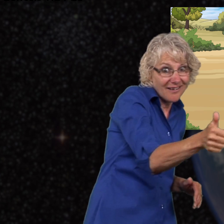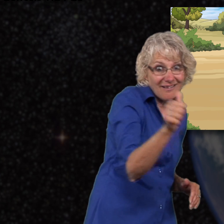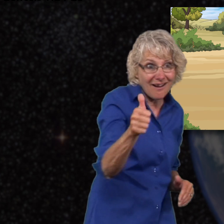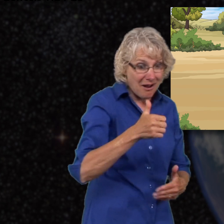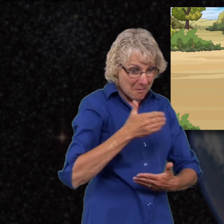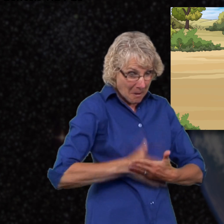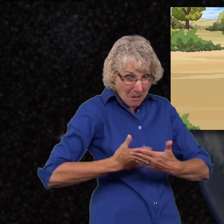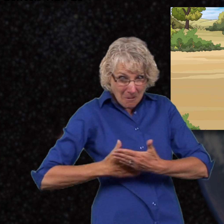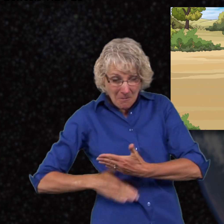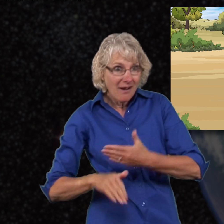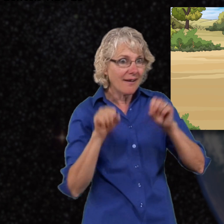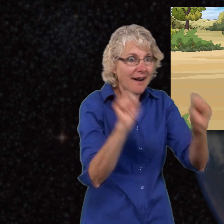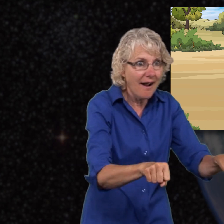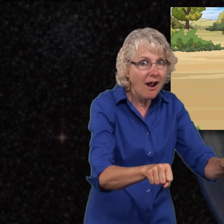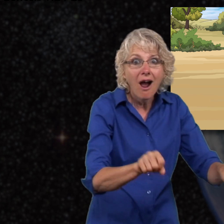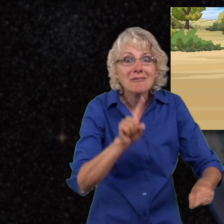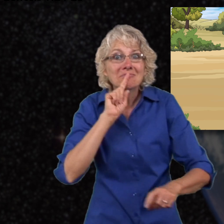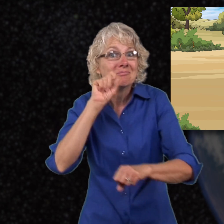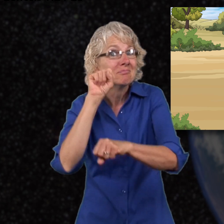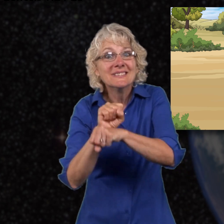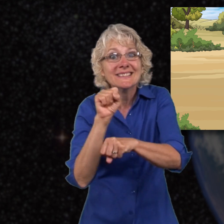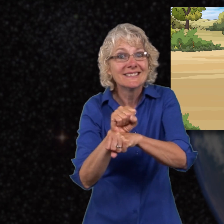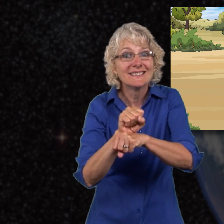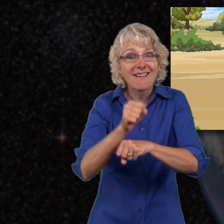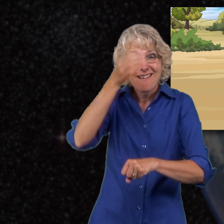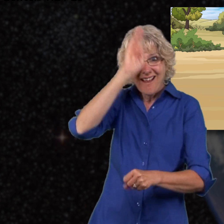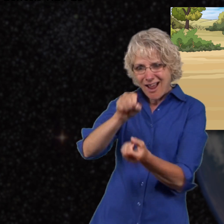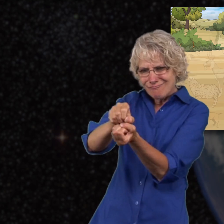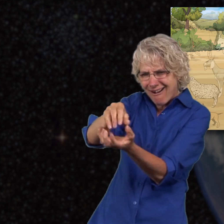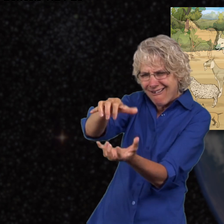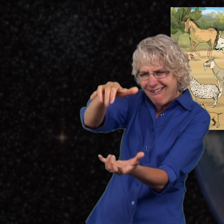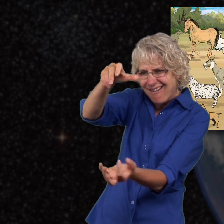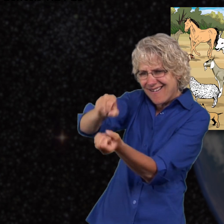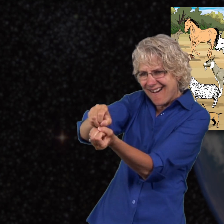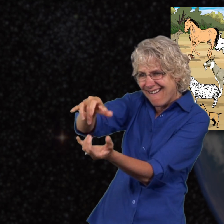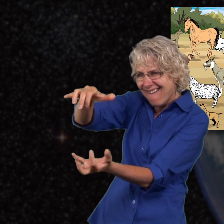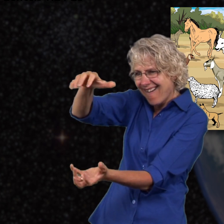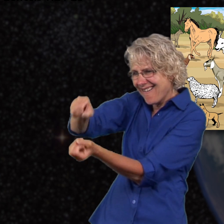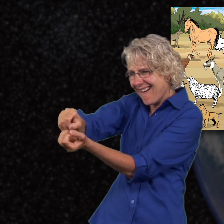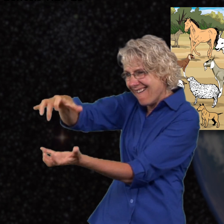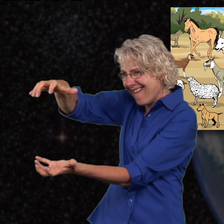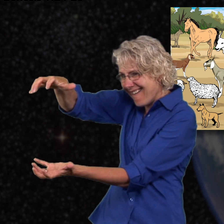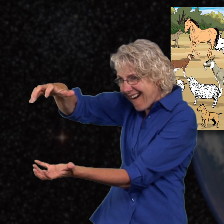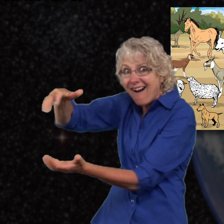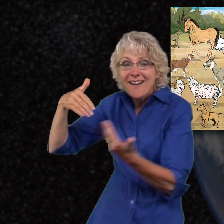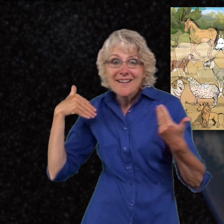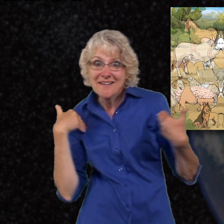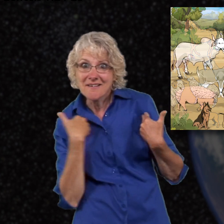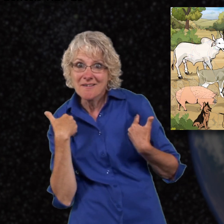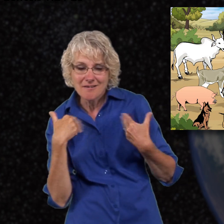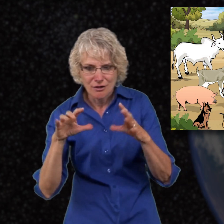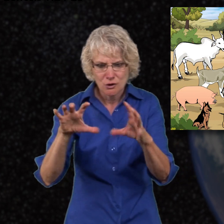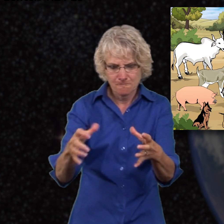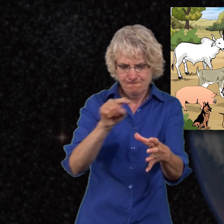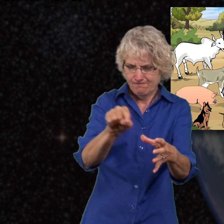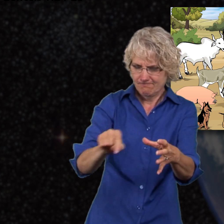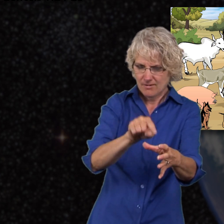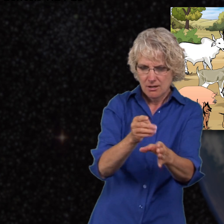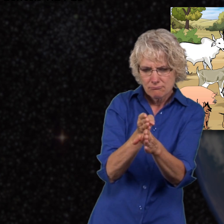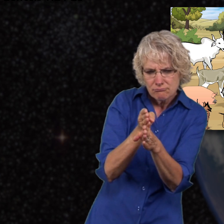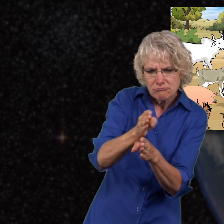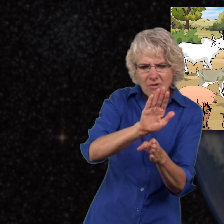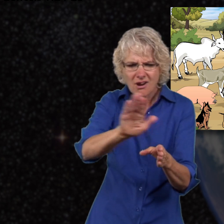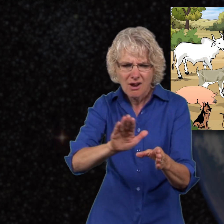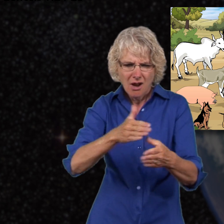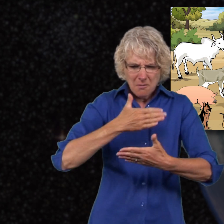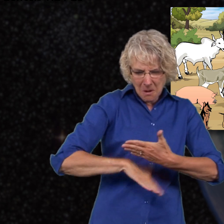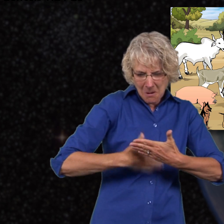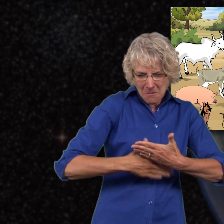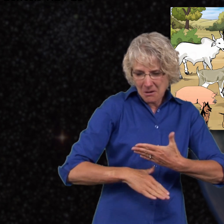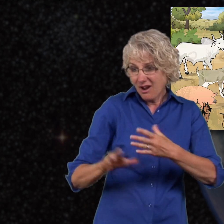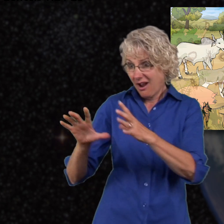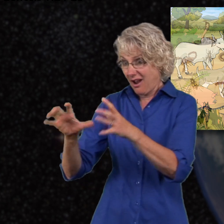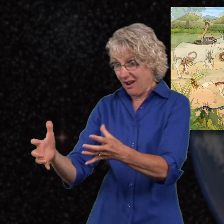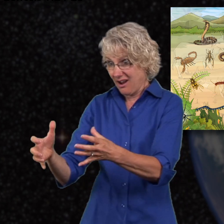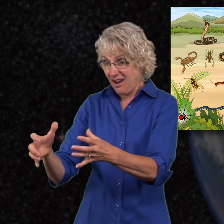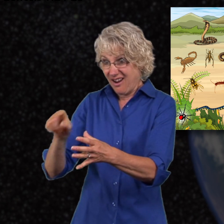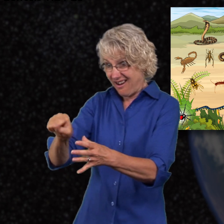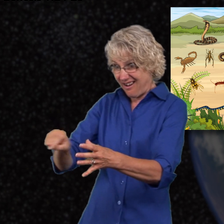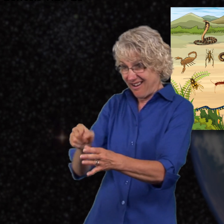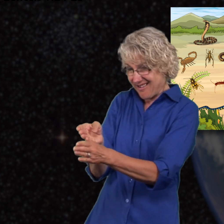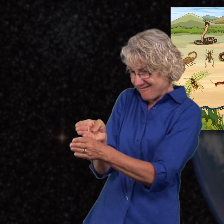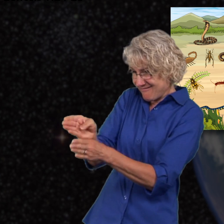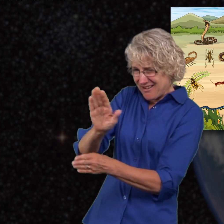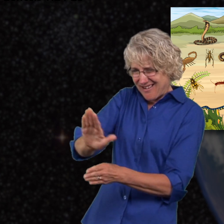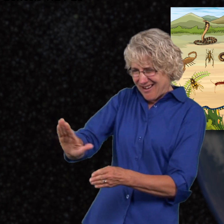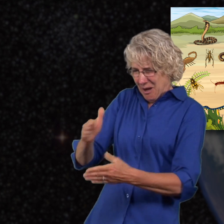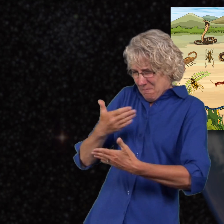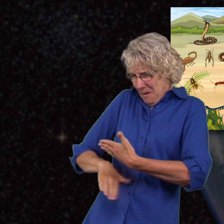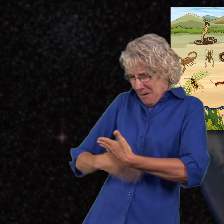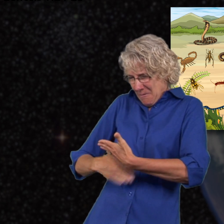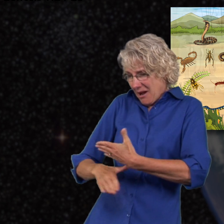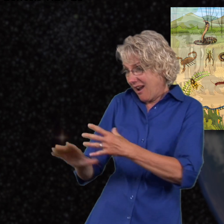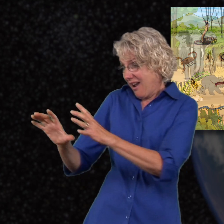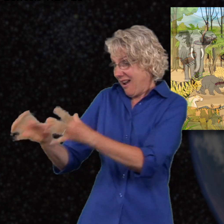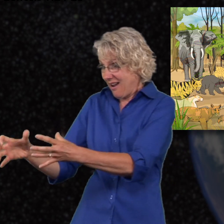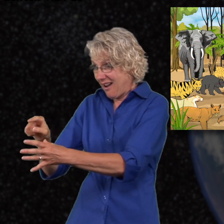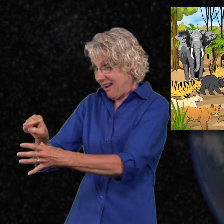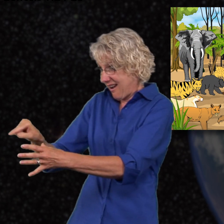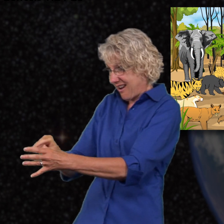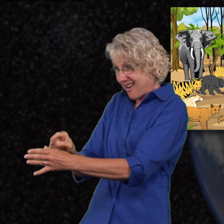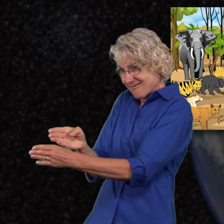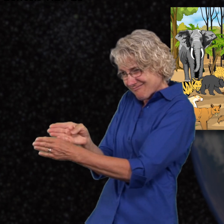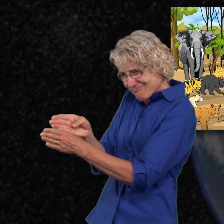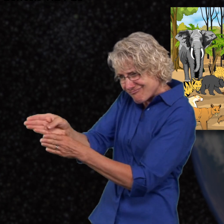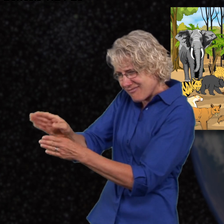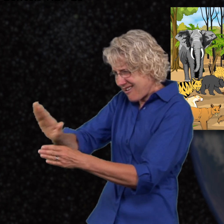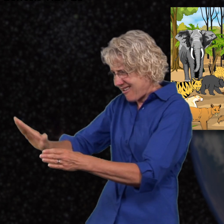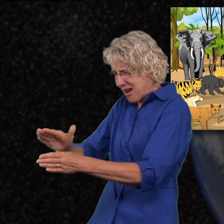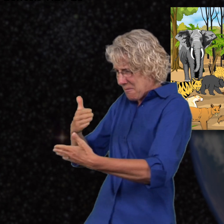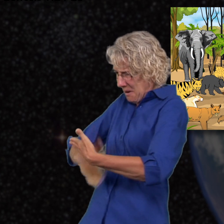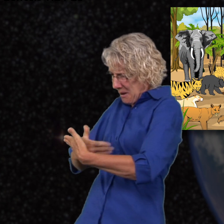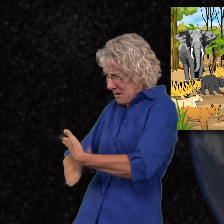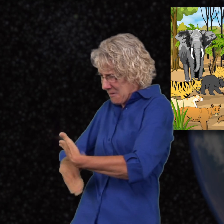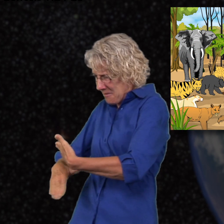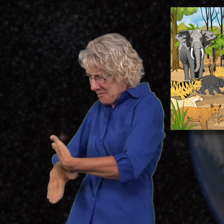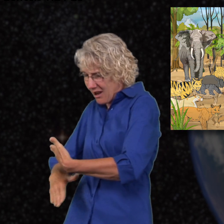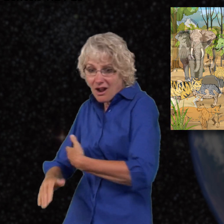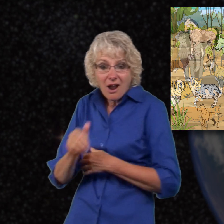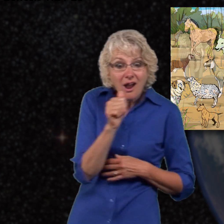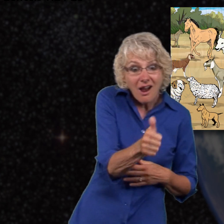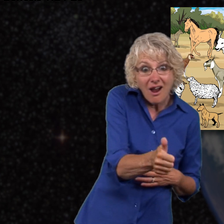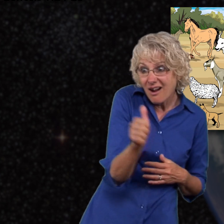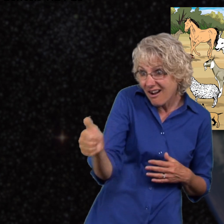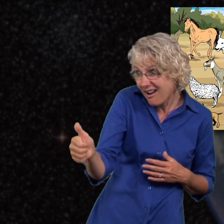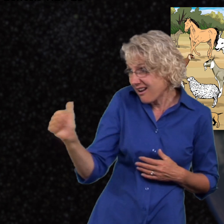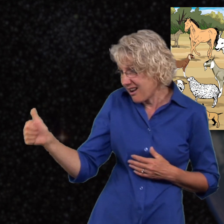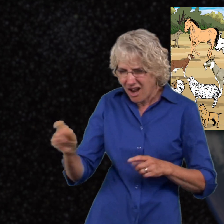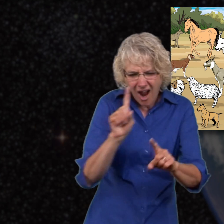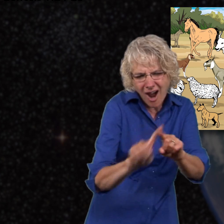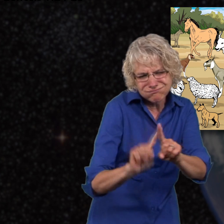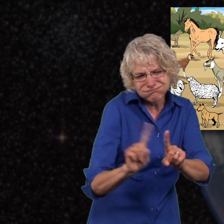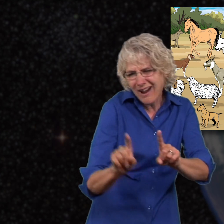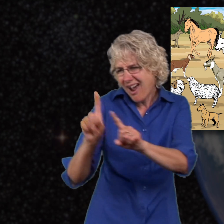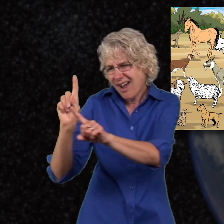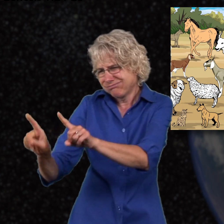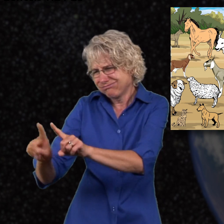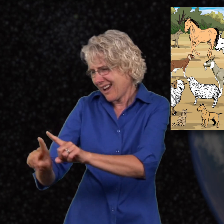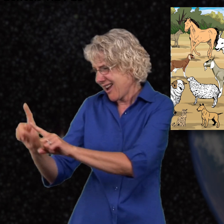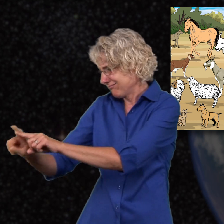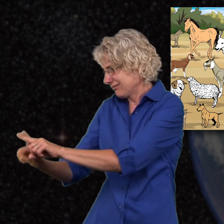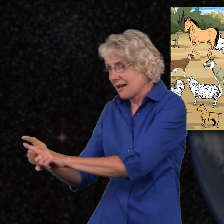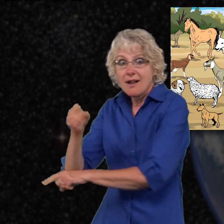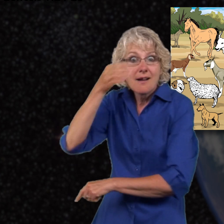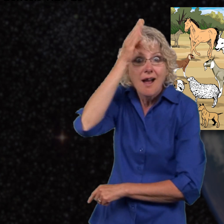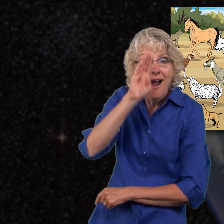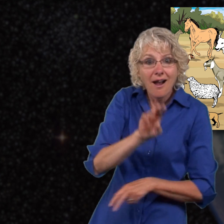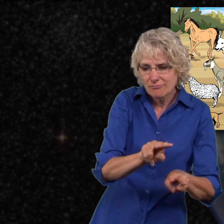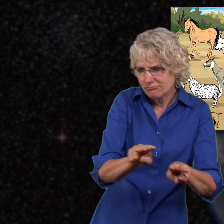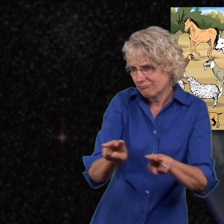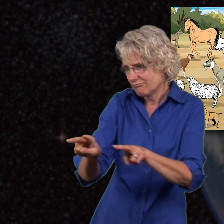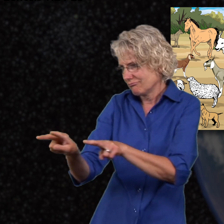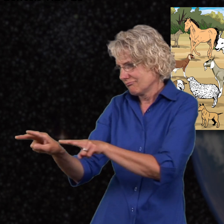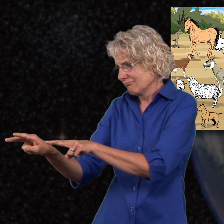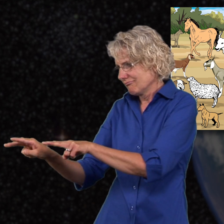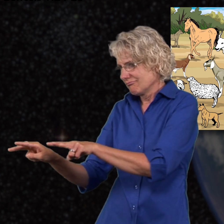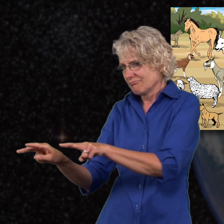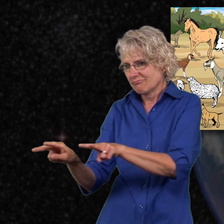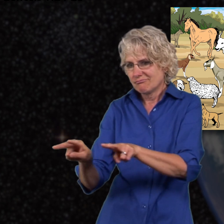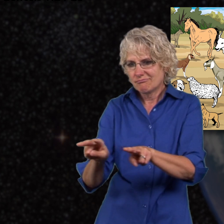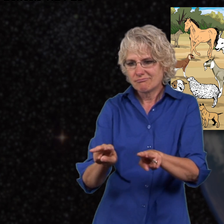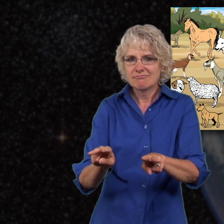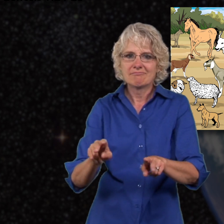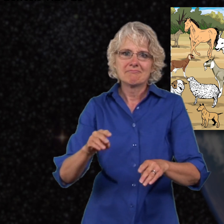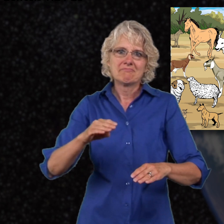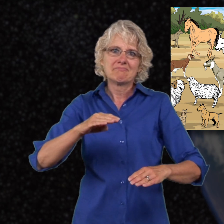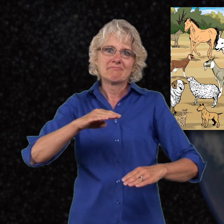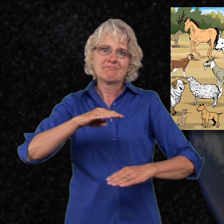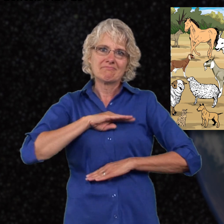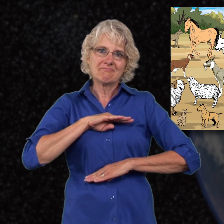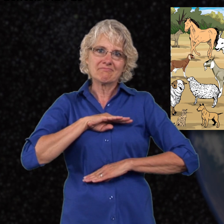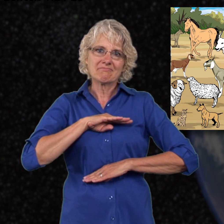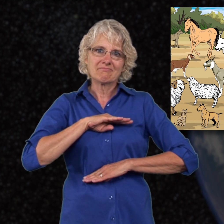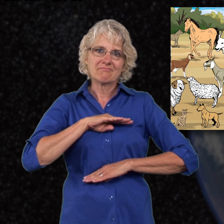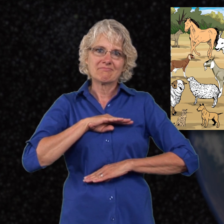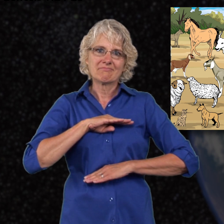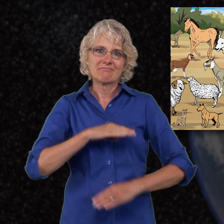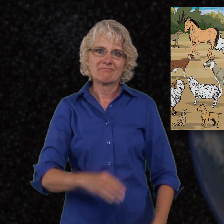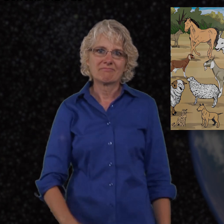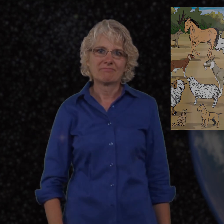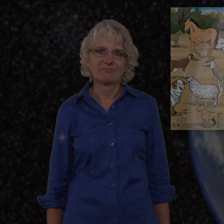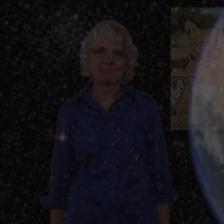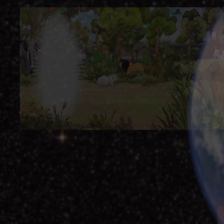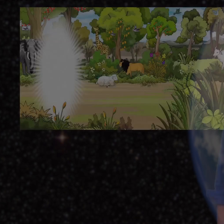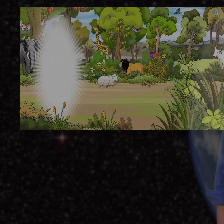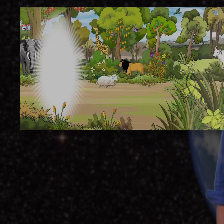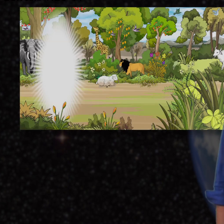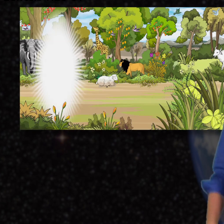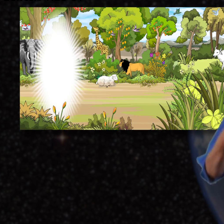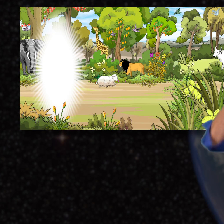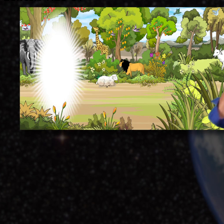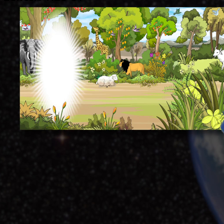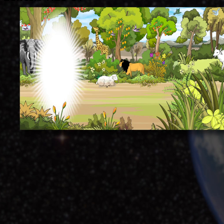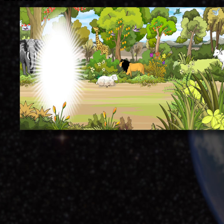God made the beasts of the earth according to their kinds, the livestock according to their kinds, and everything that crawls upon the earth according to its kind.